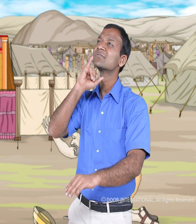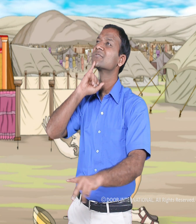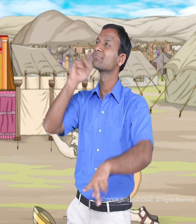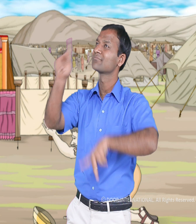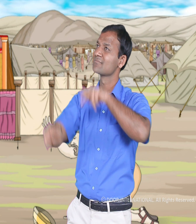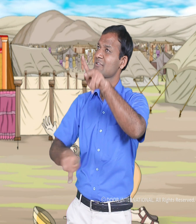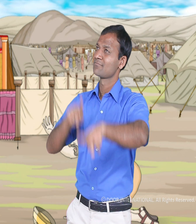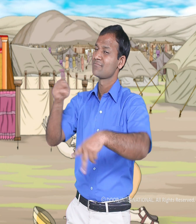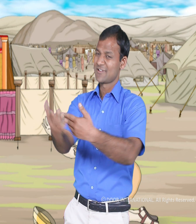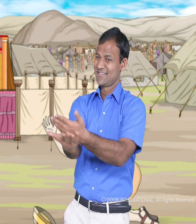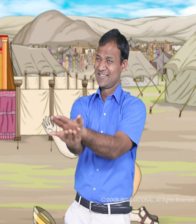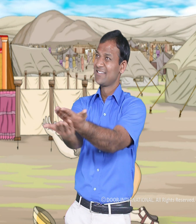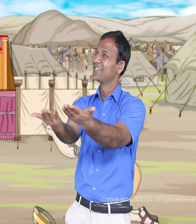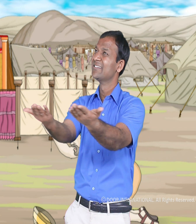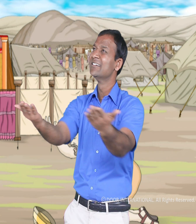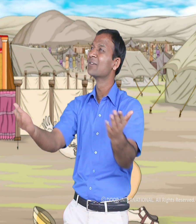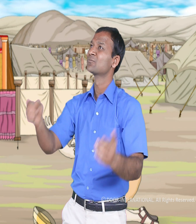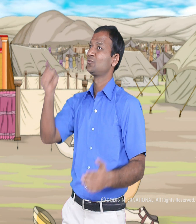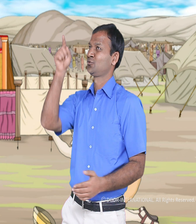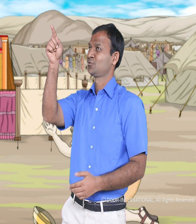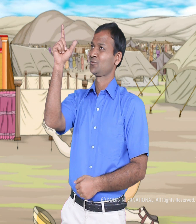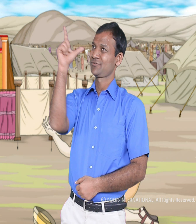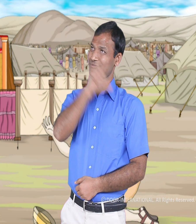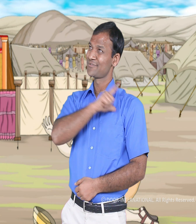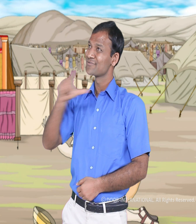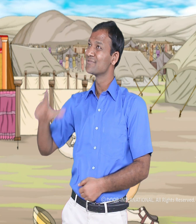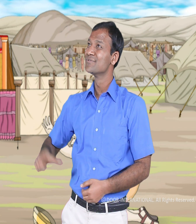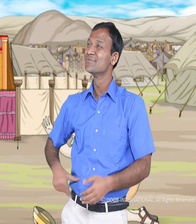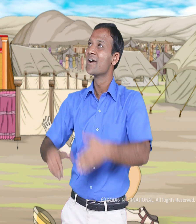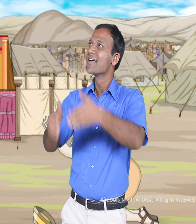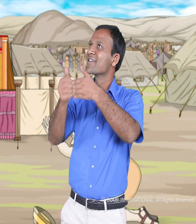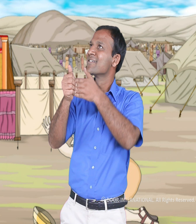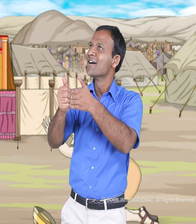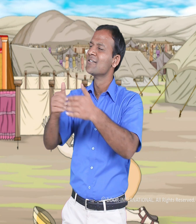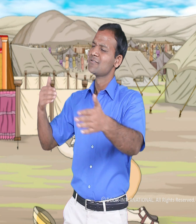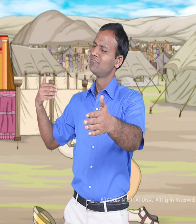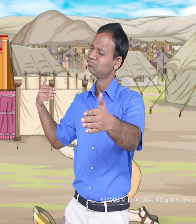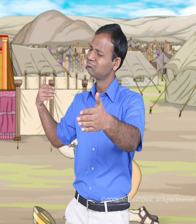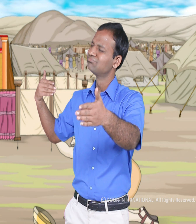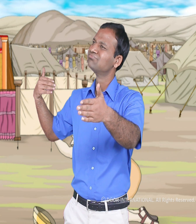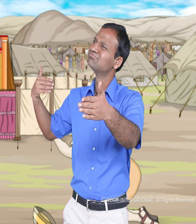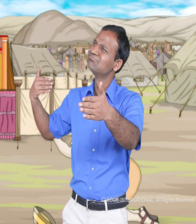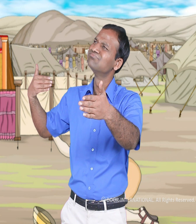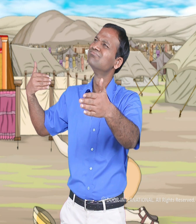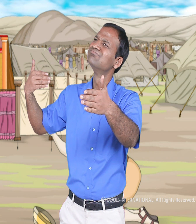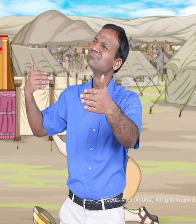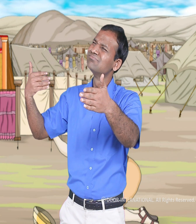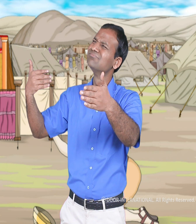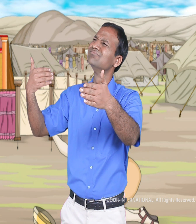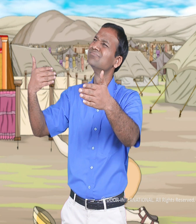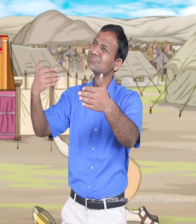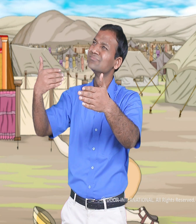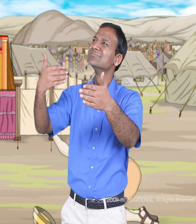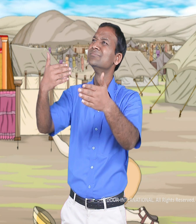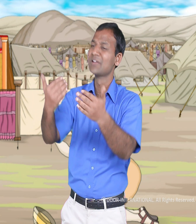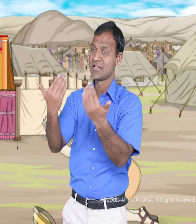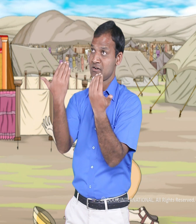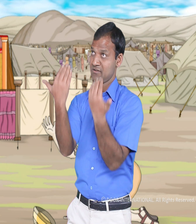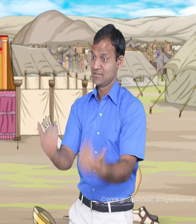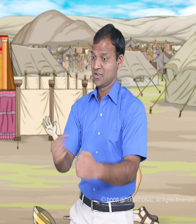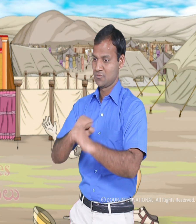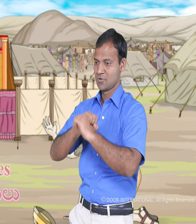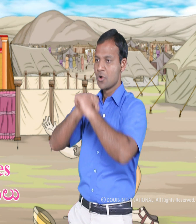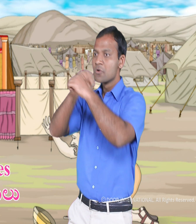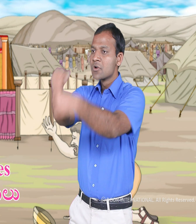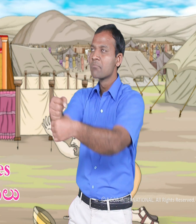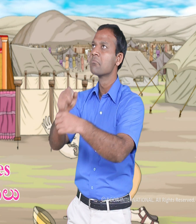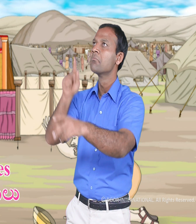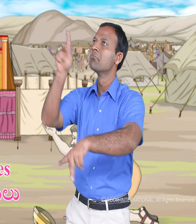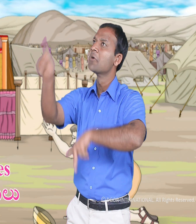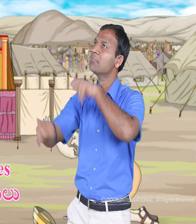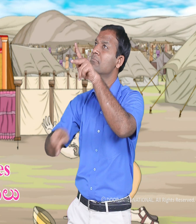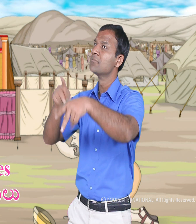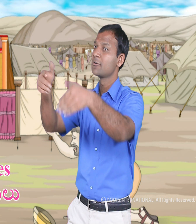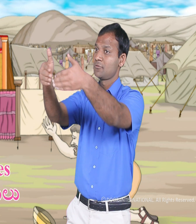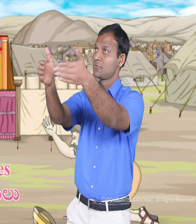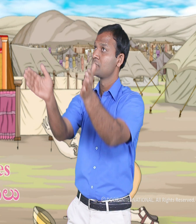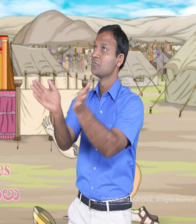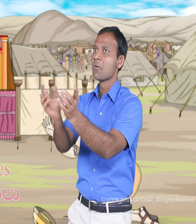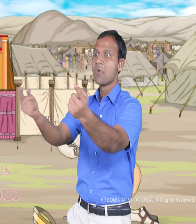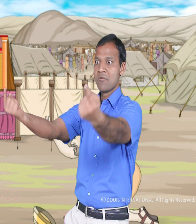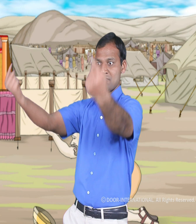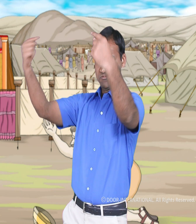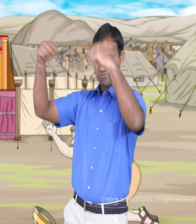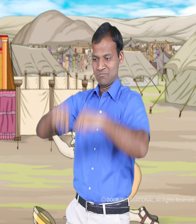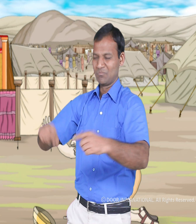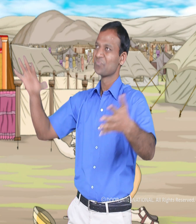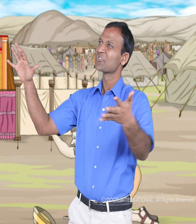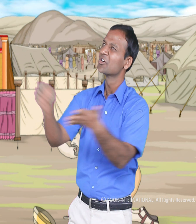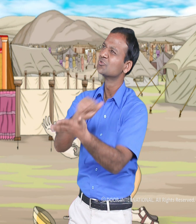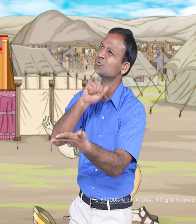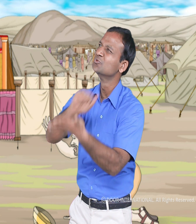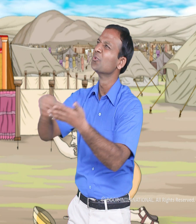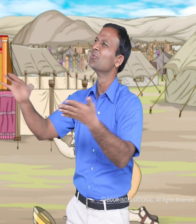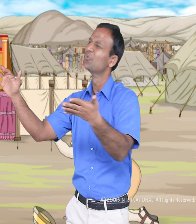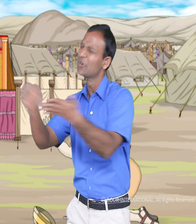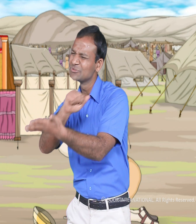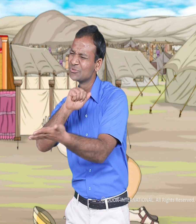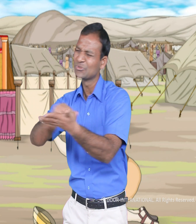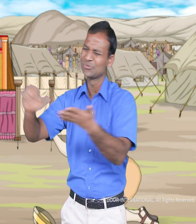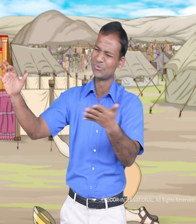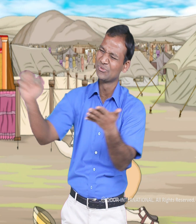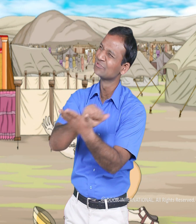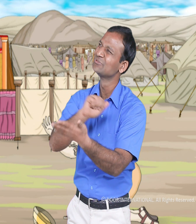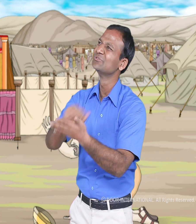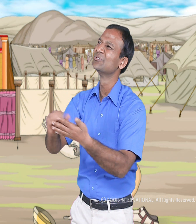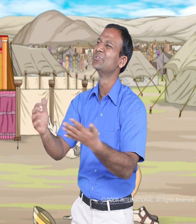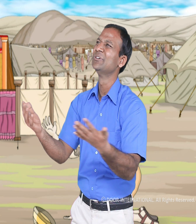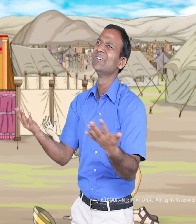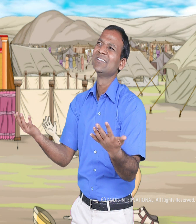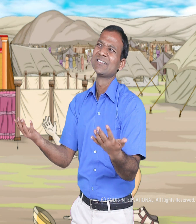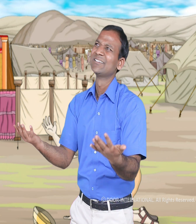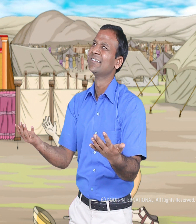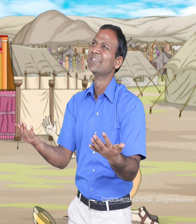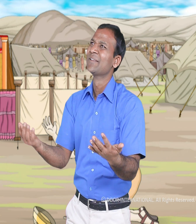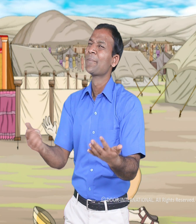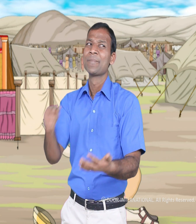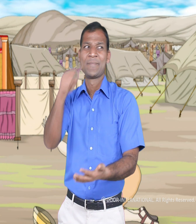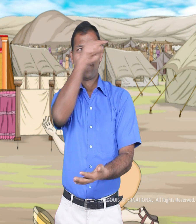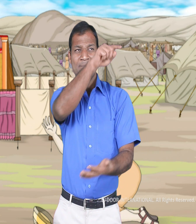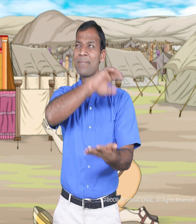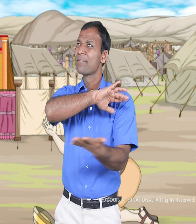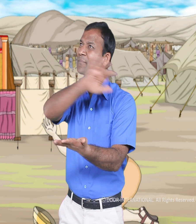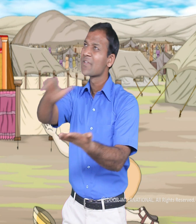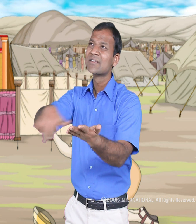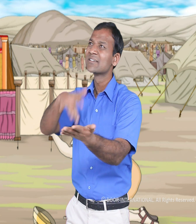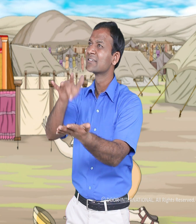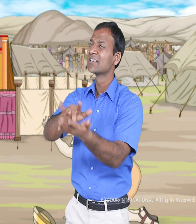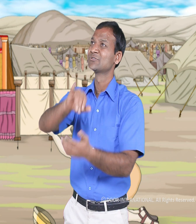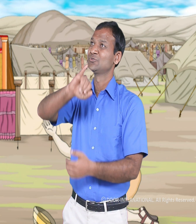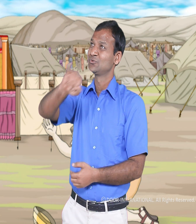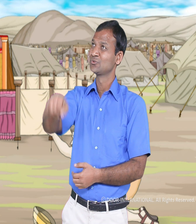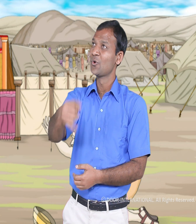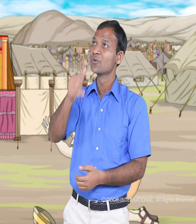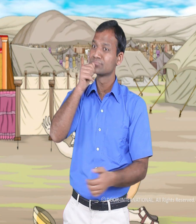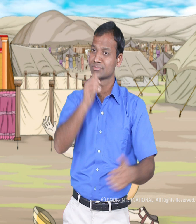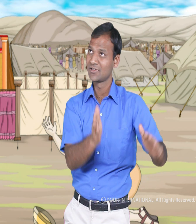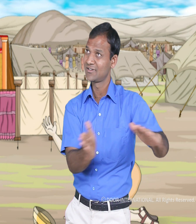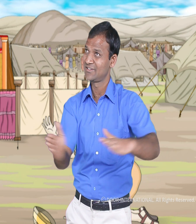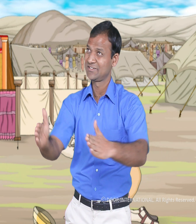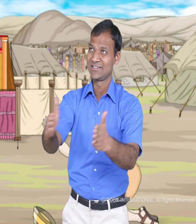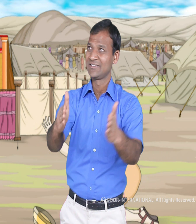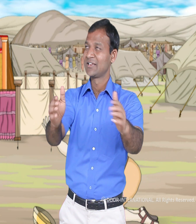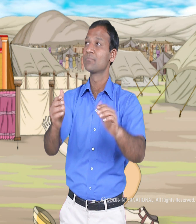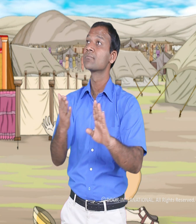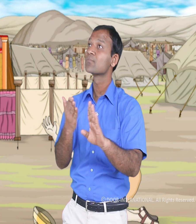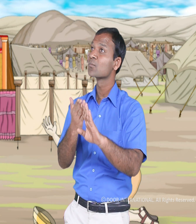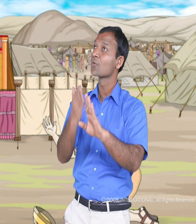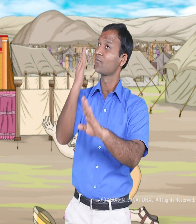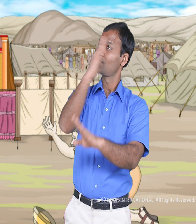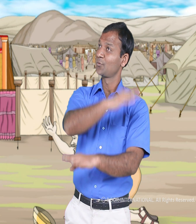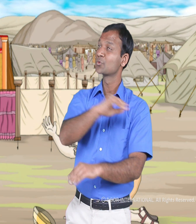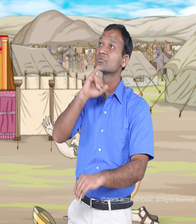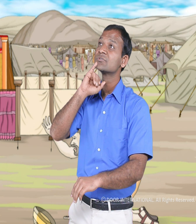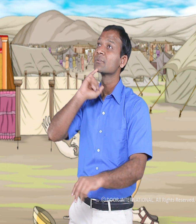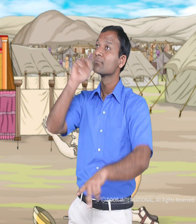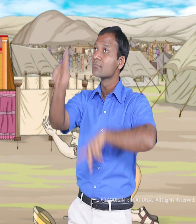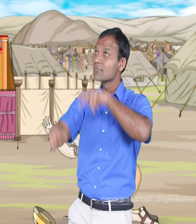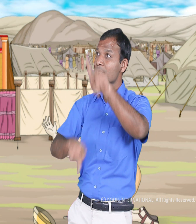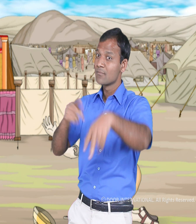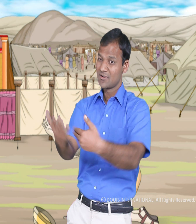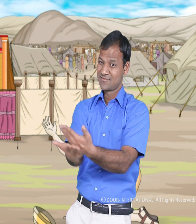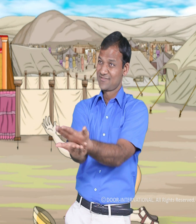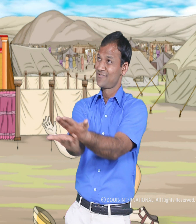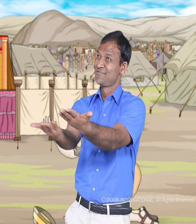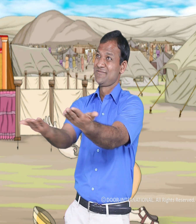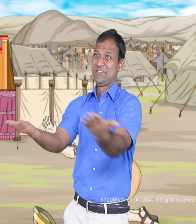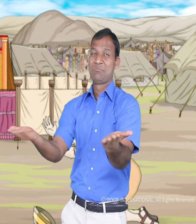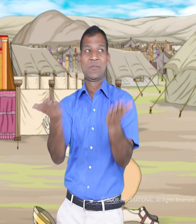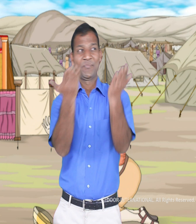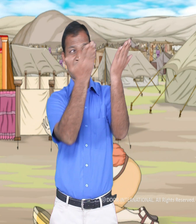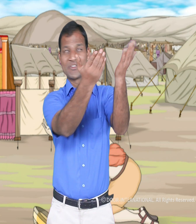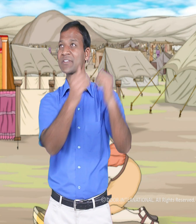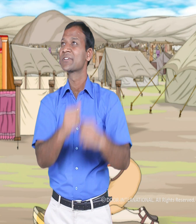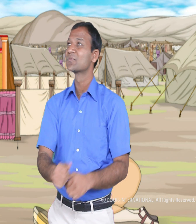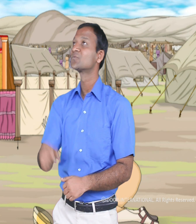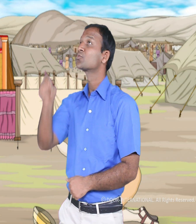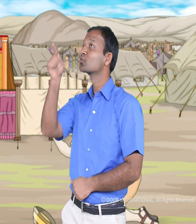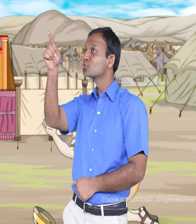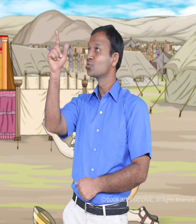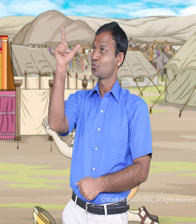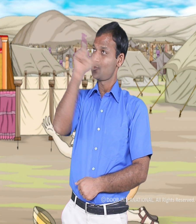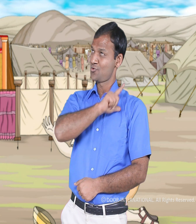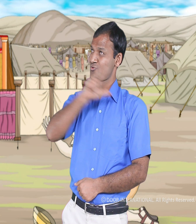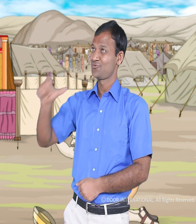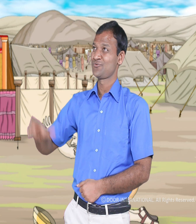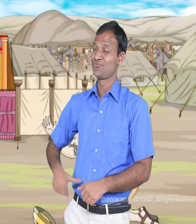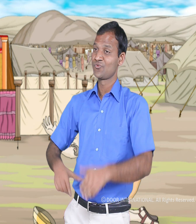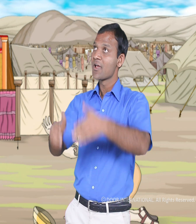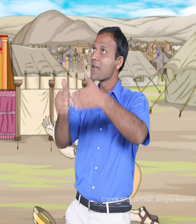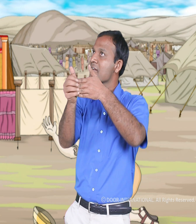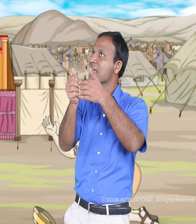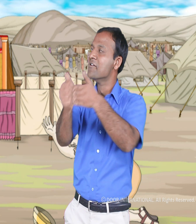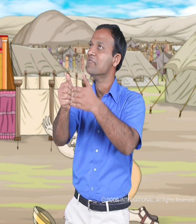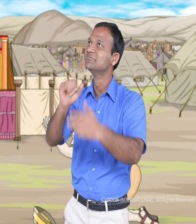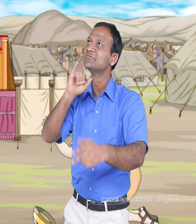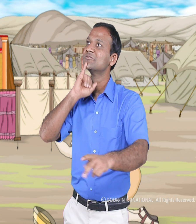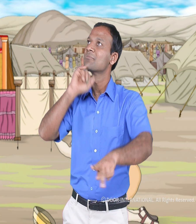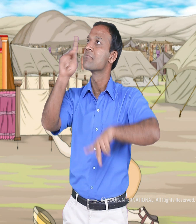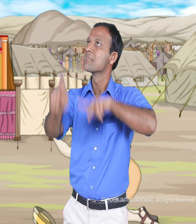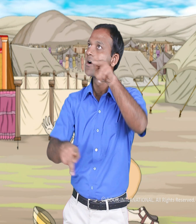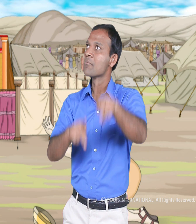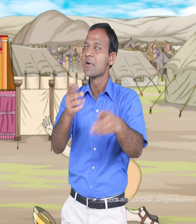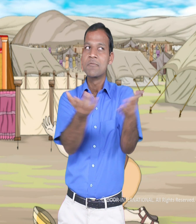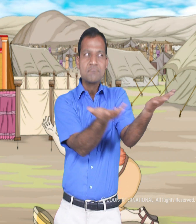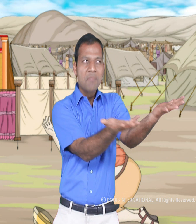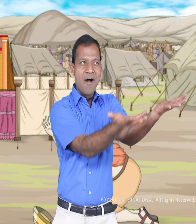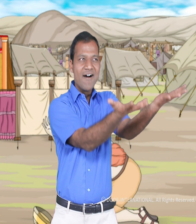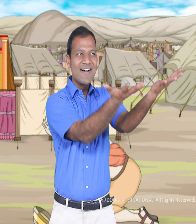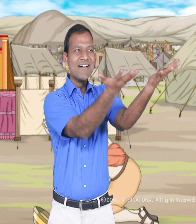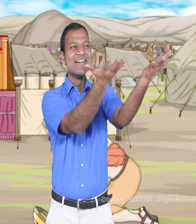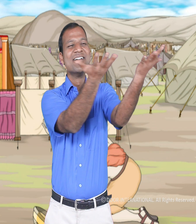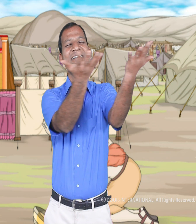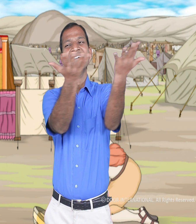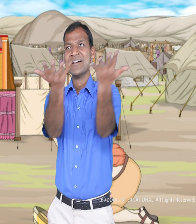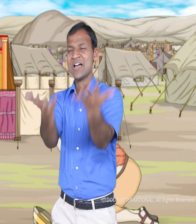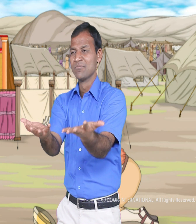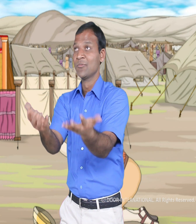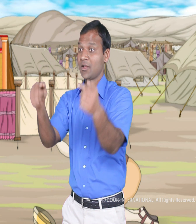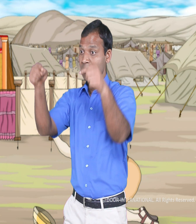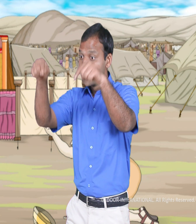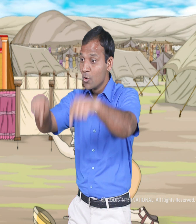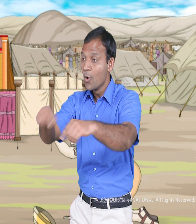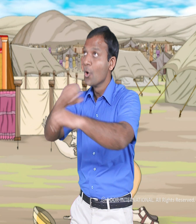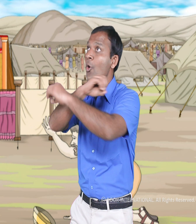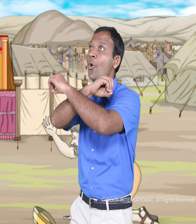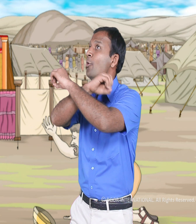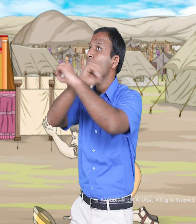If only we had been content to stay on the other side of the Jordan!